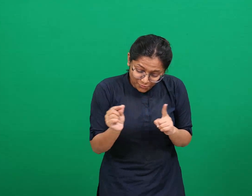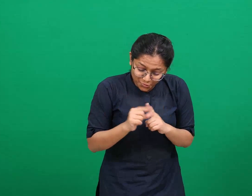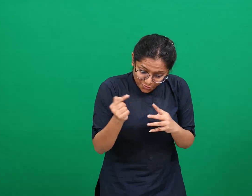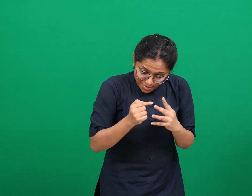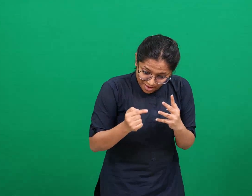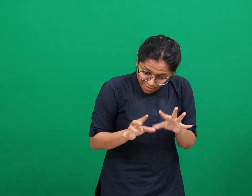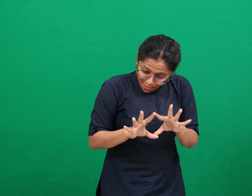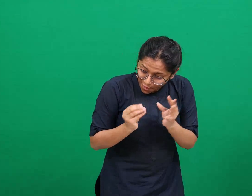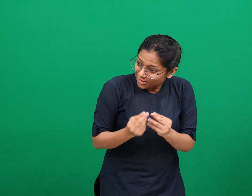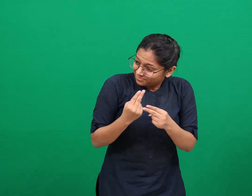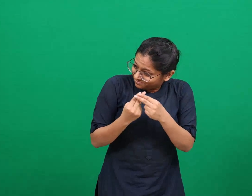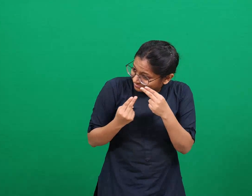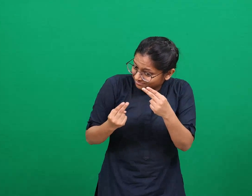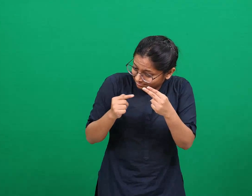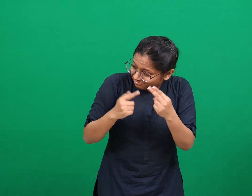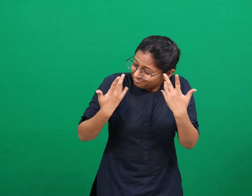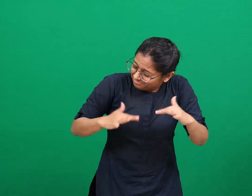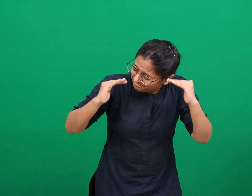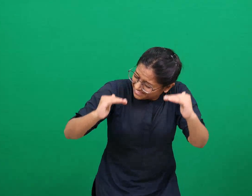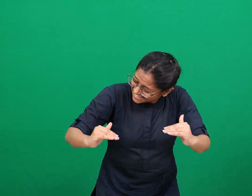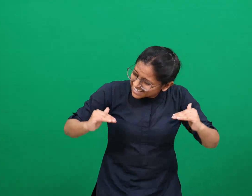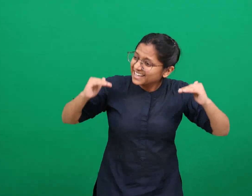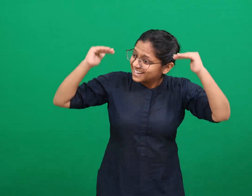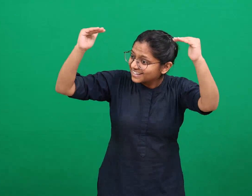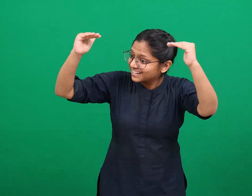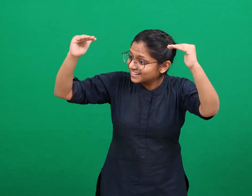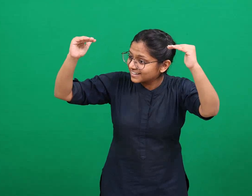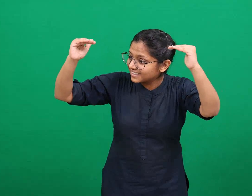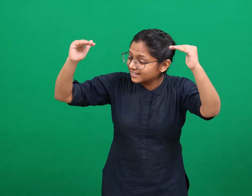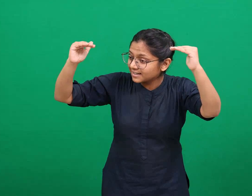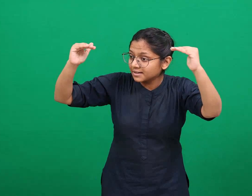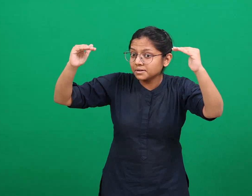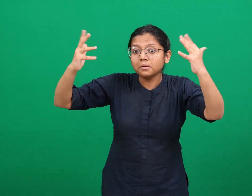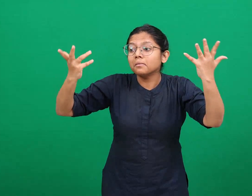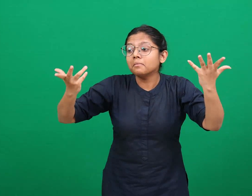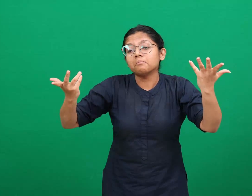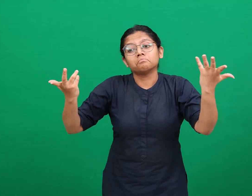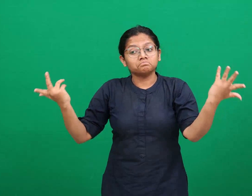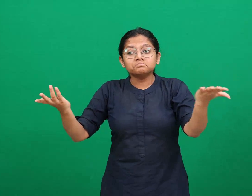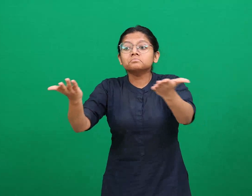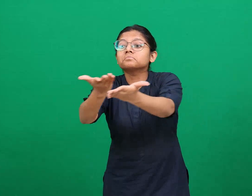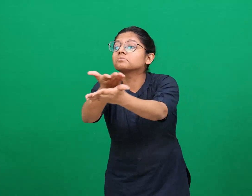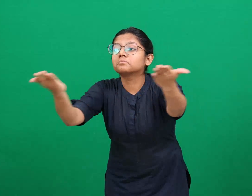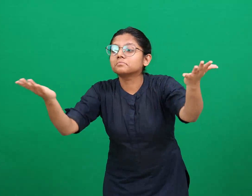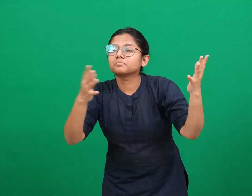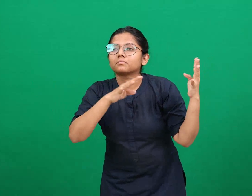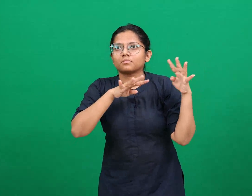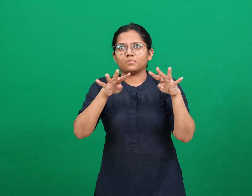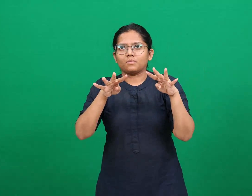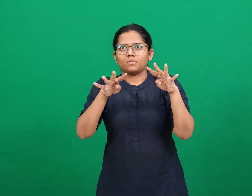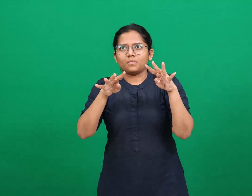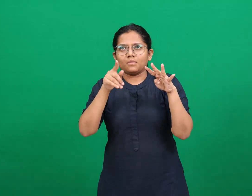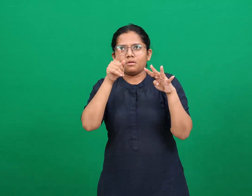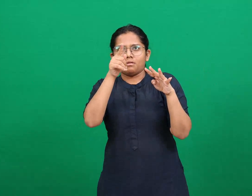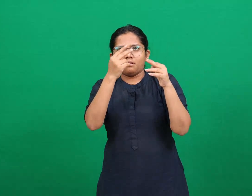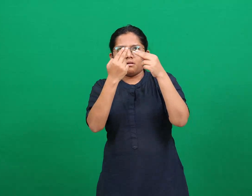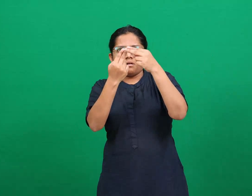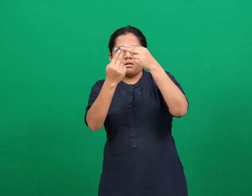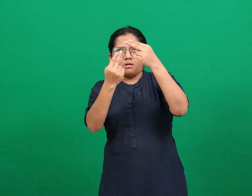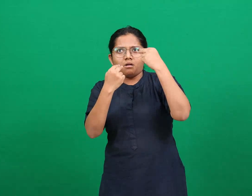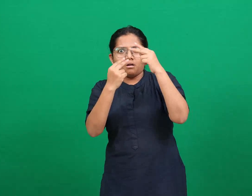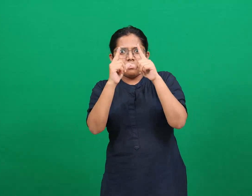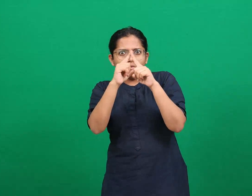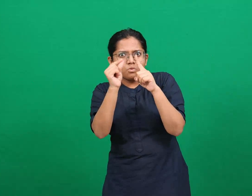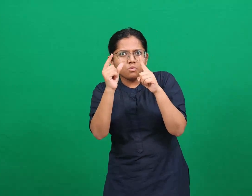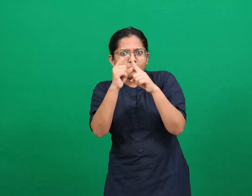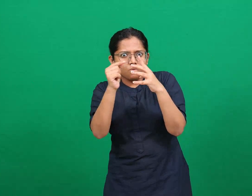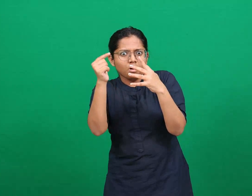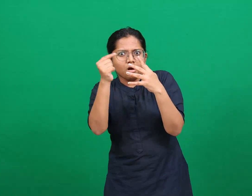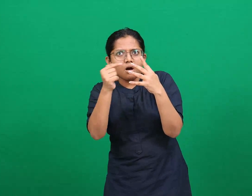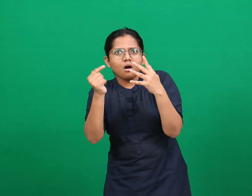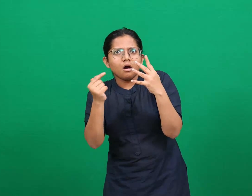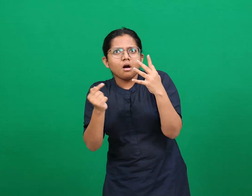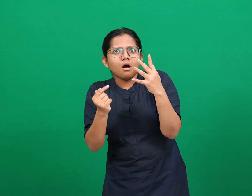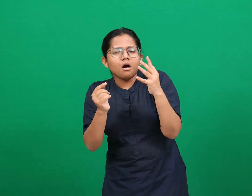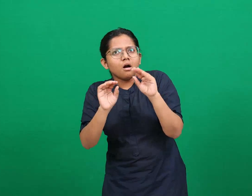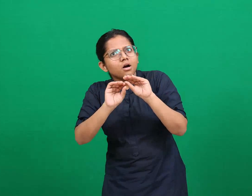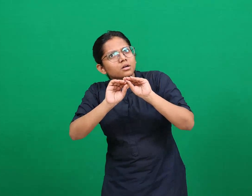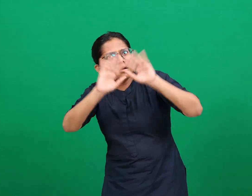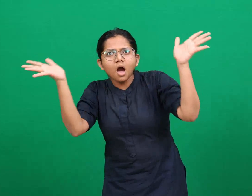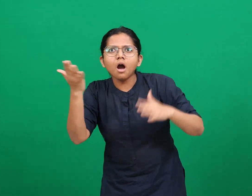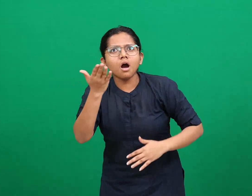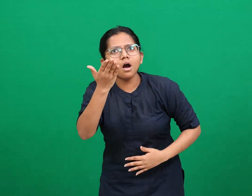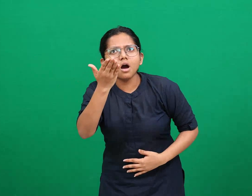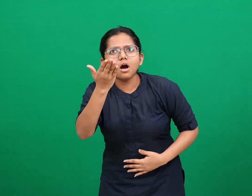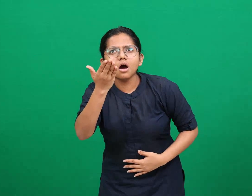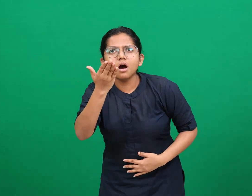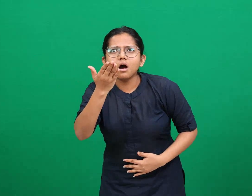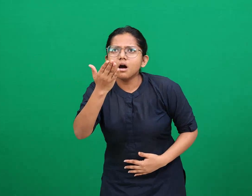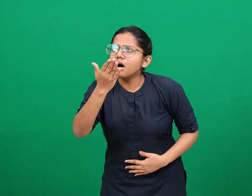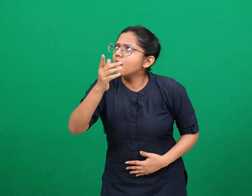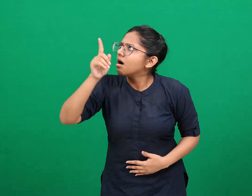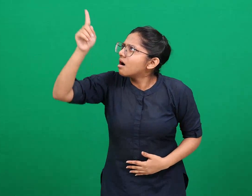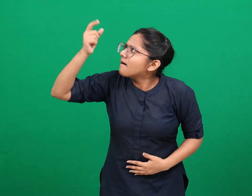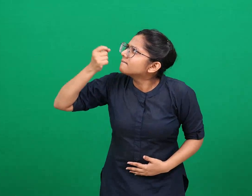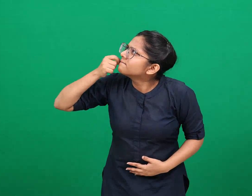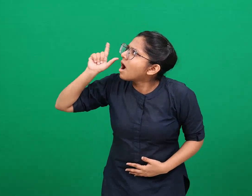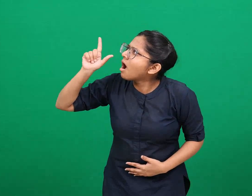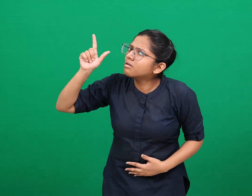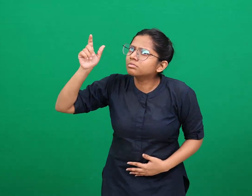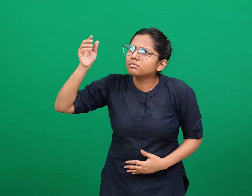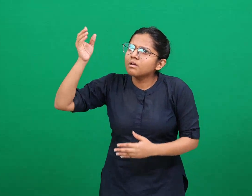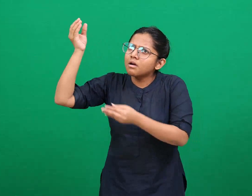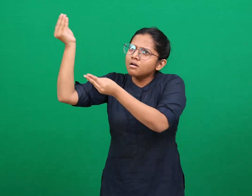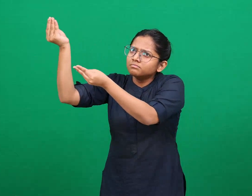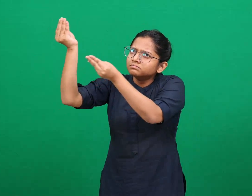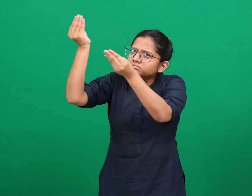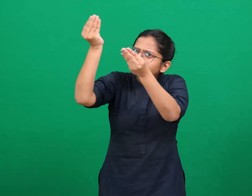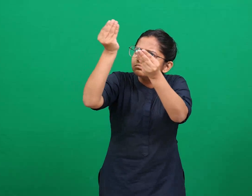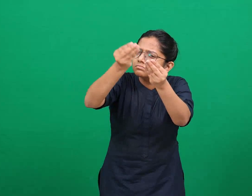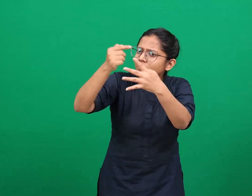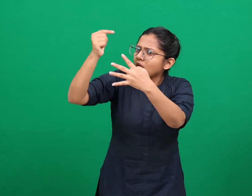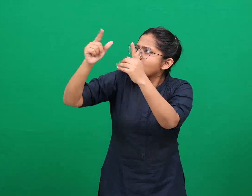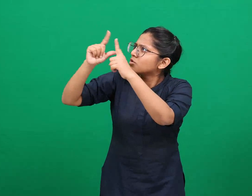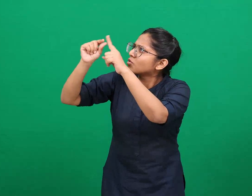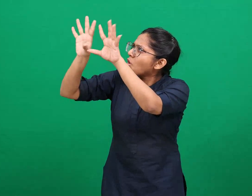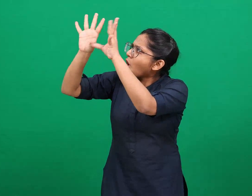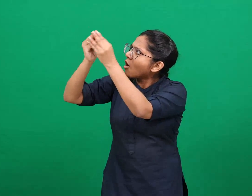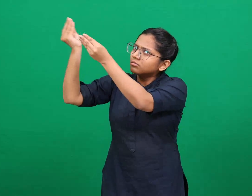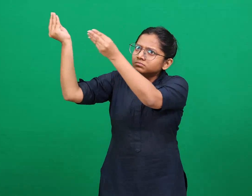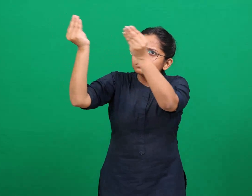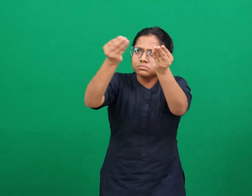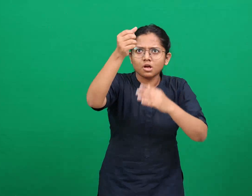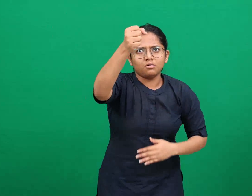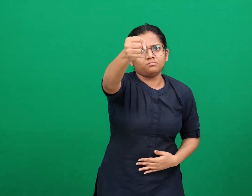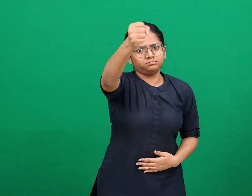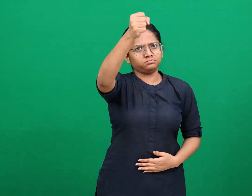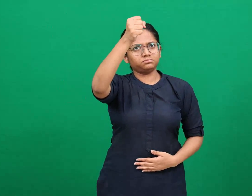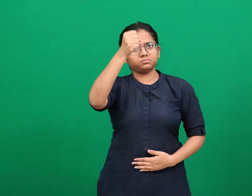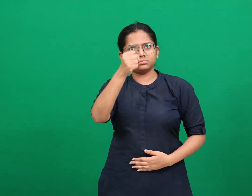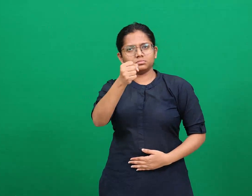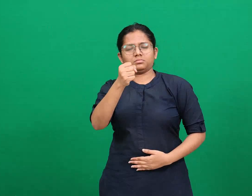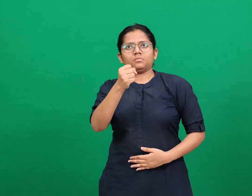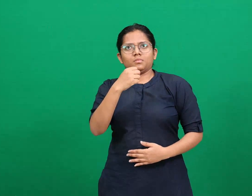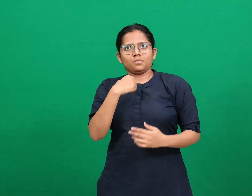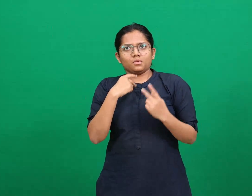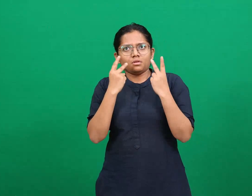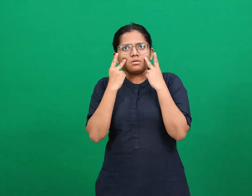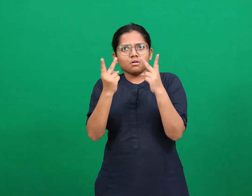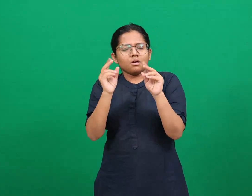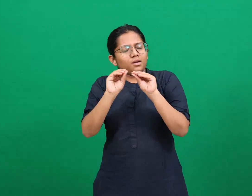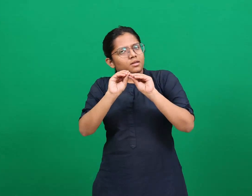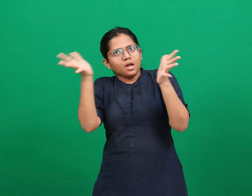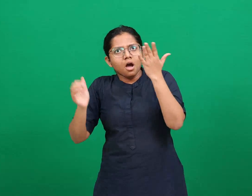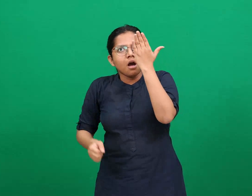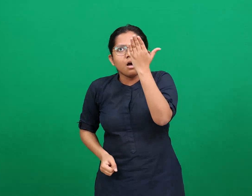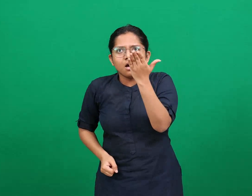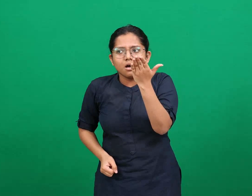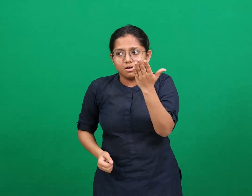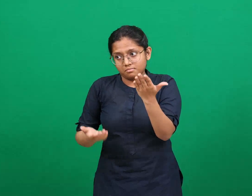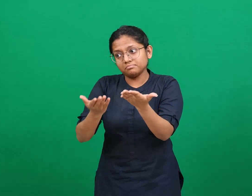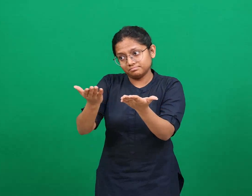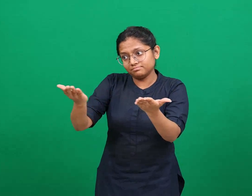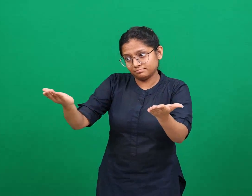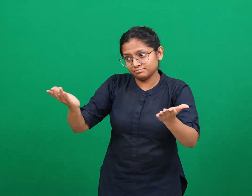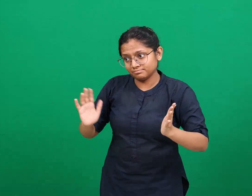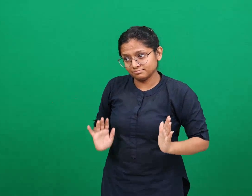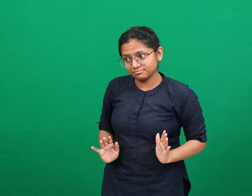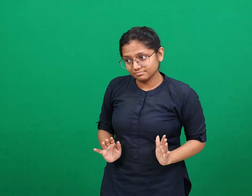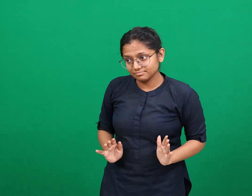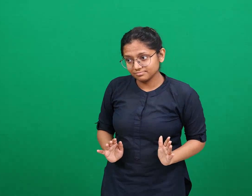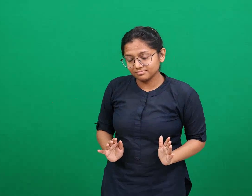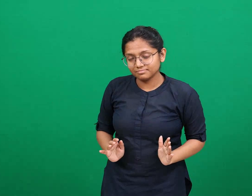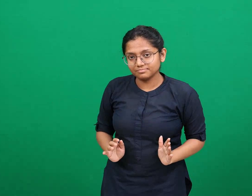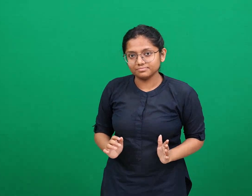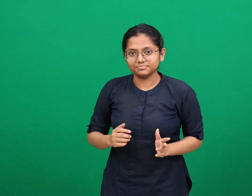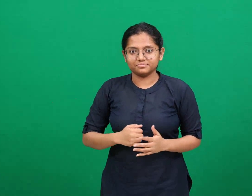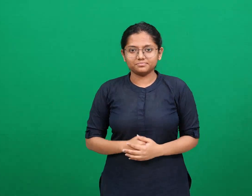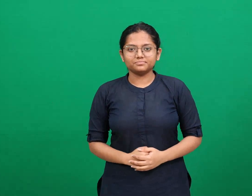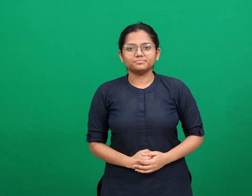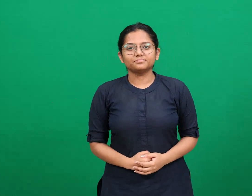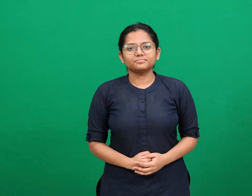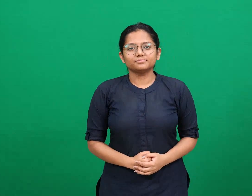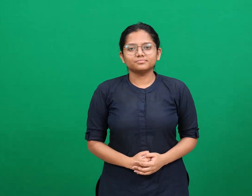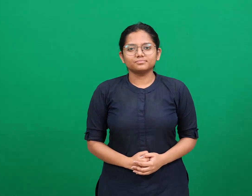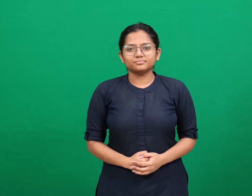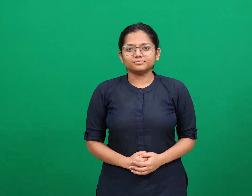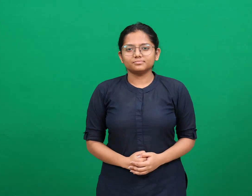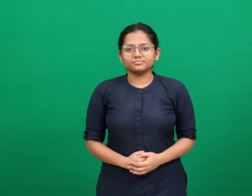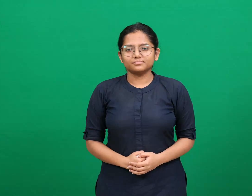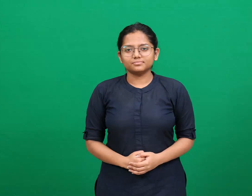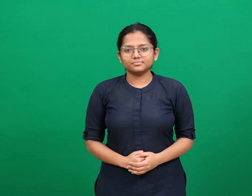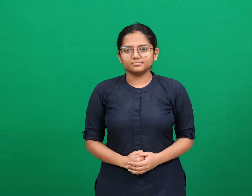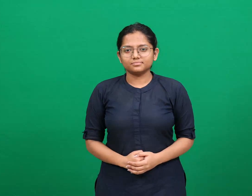For the works that the Father has given Me to accomplish- the very works I am doing- testify about Me that the Father has sent Me.